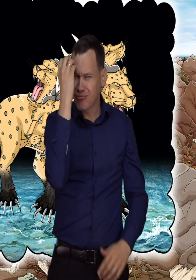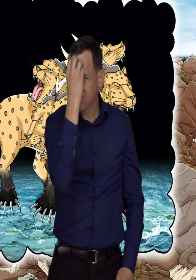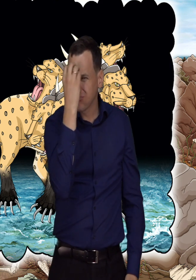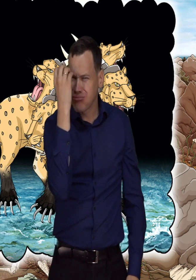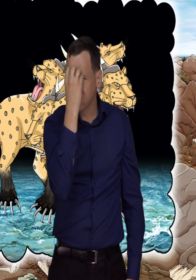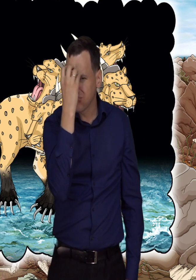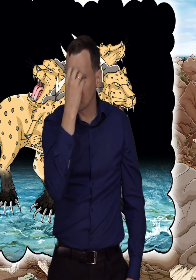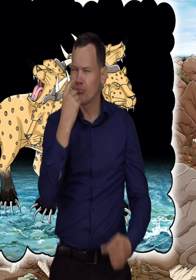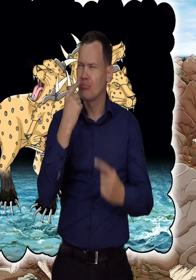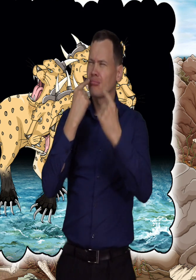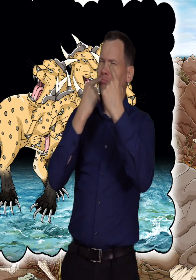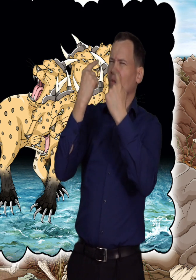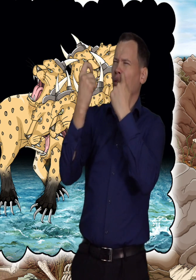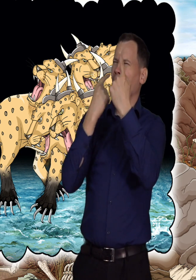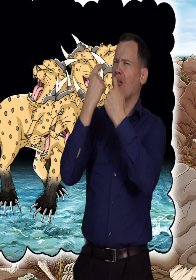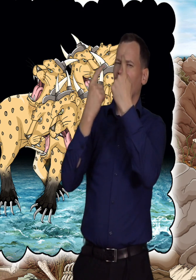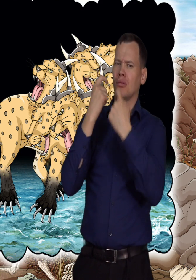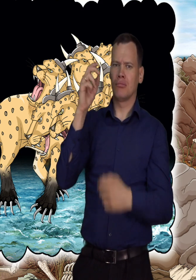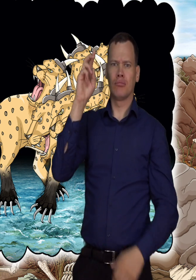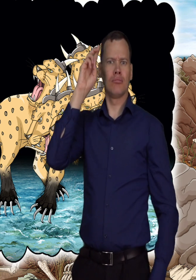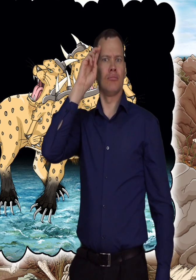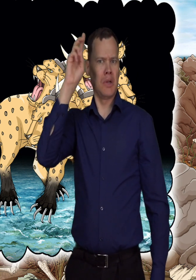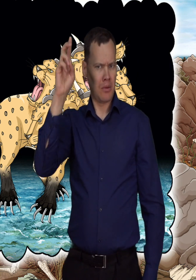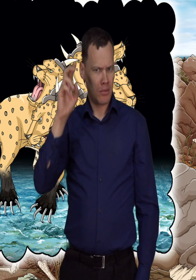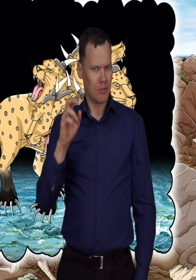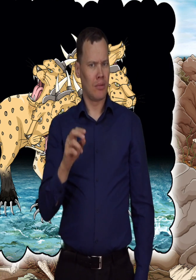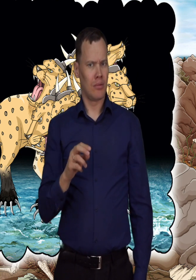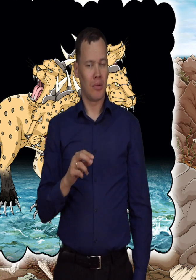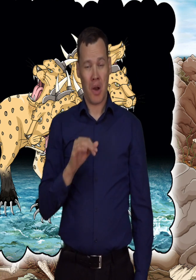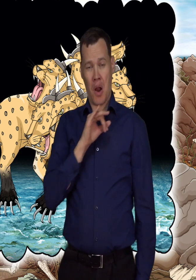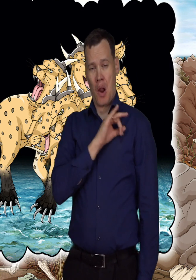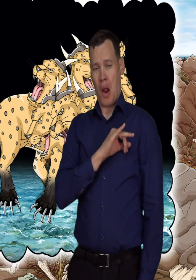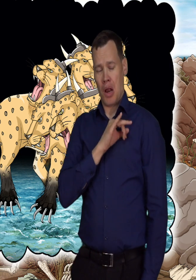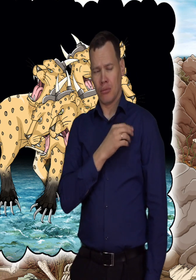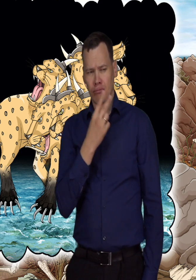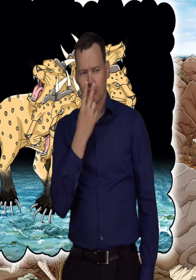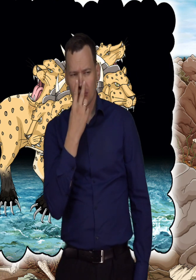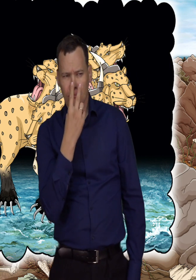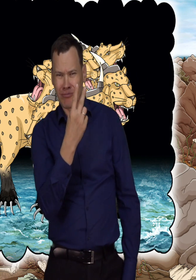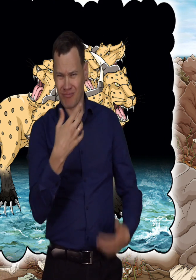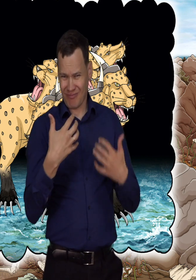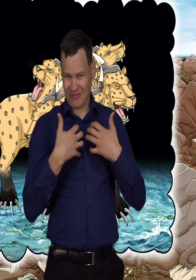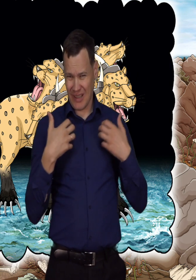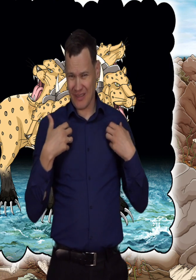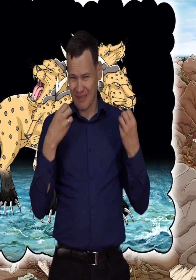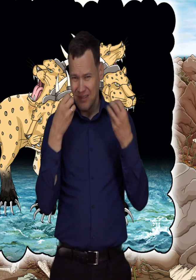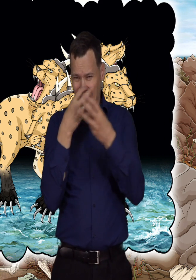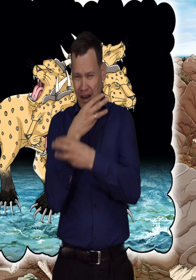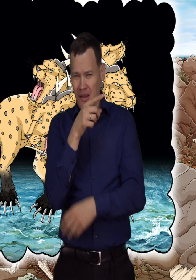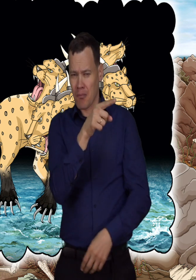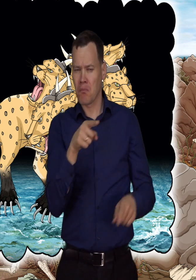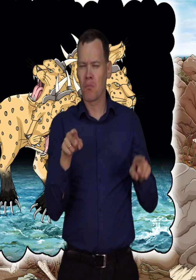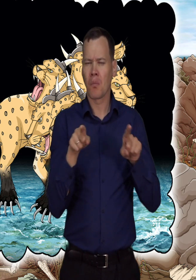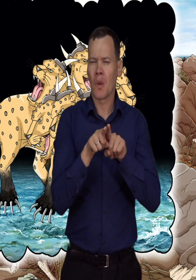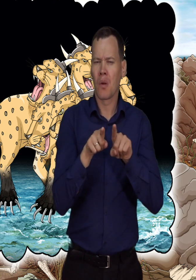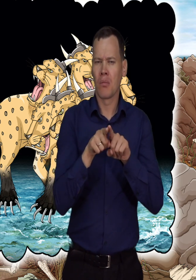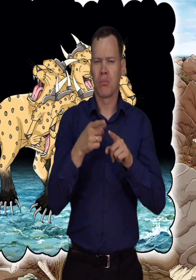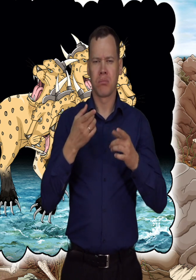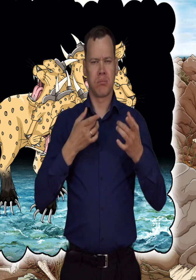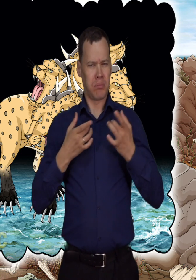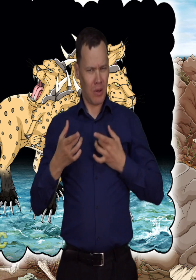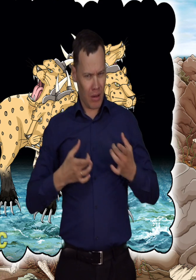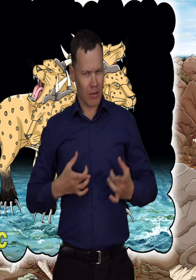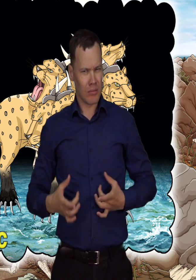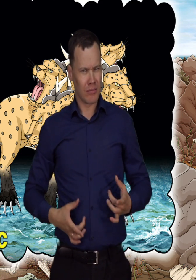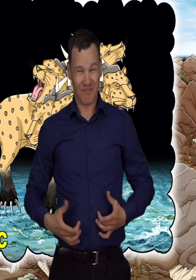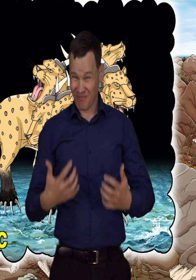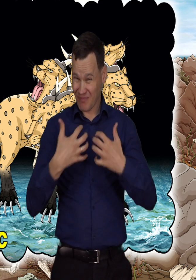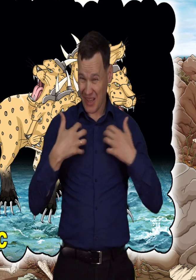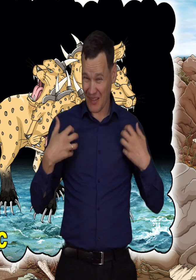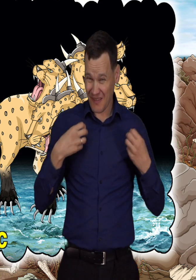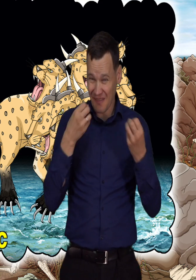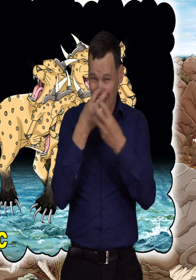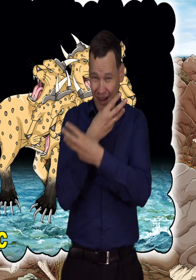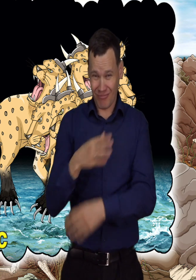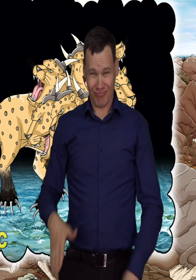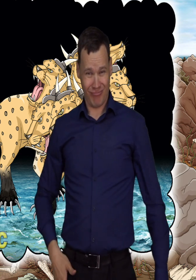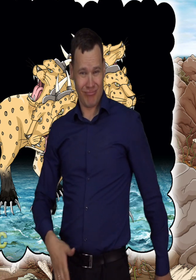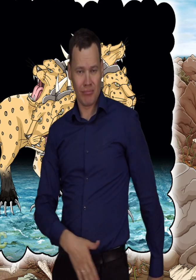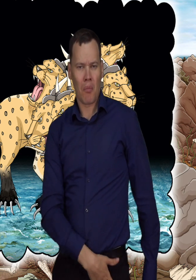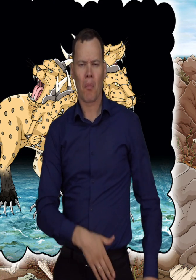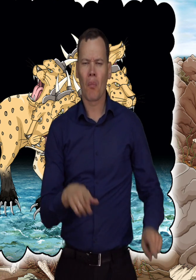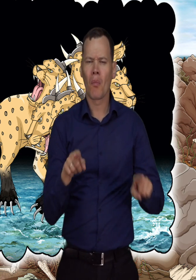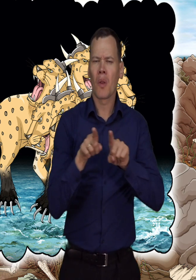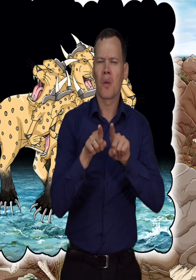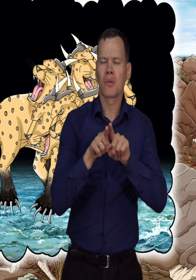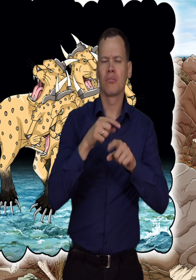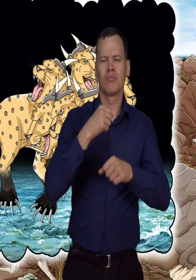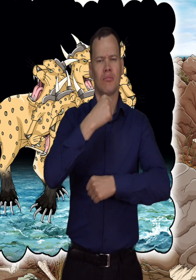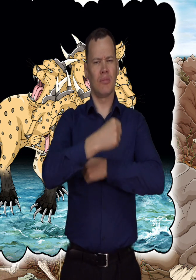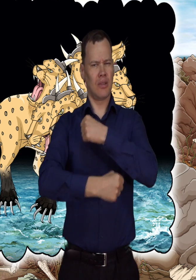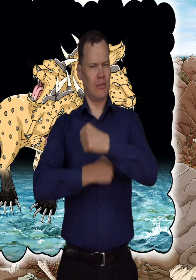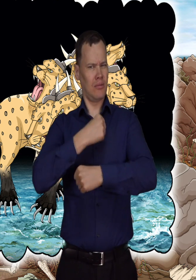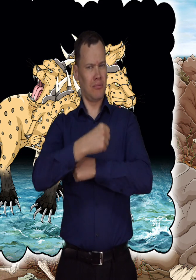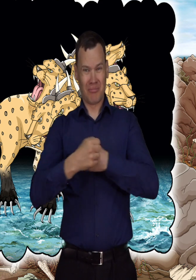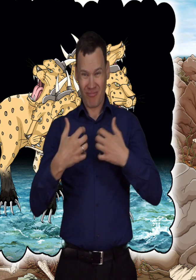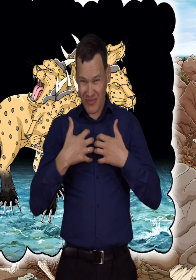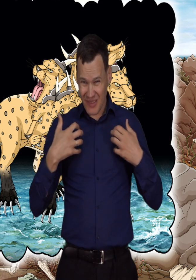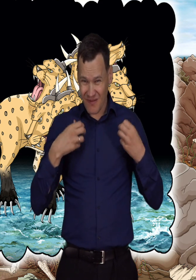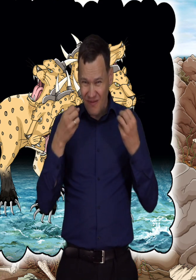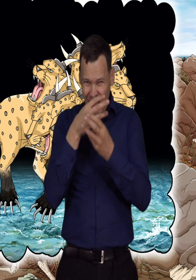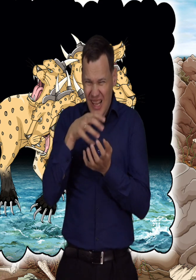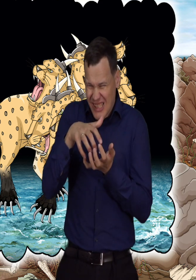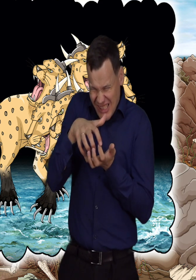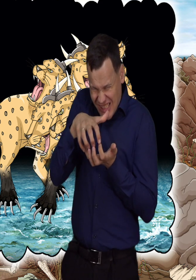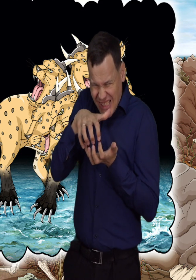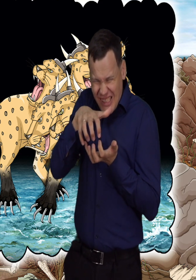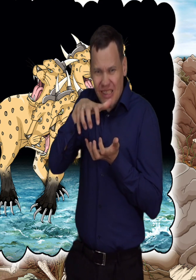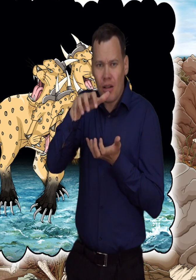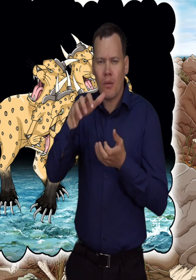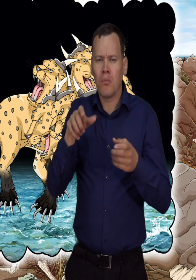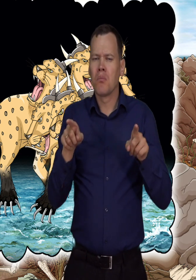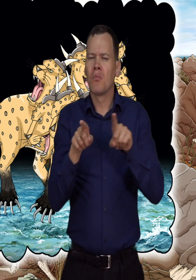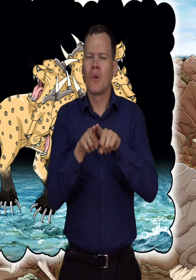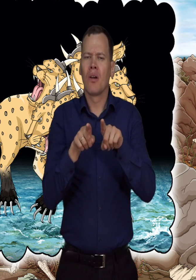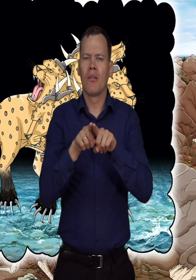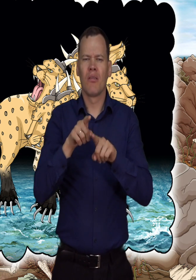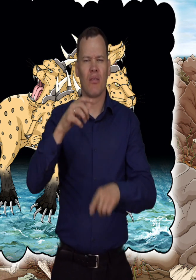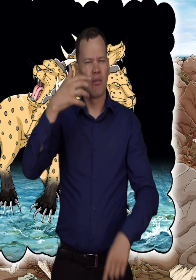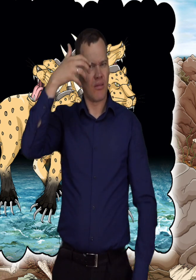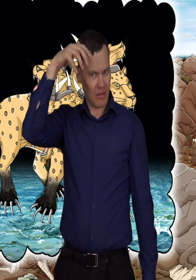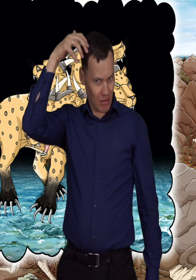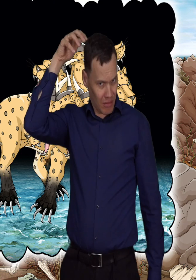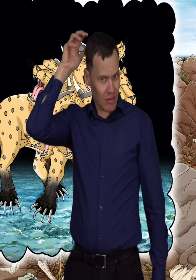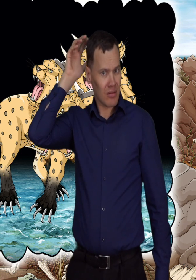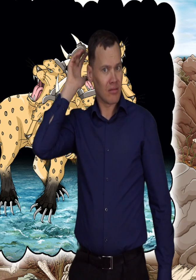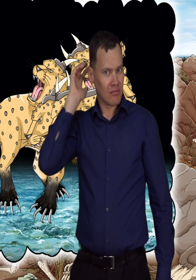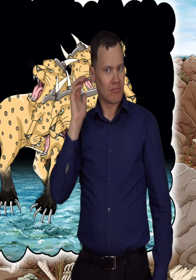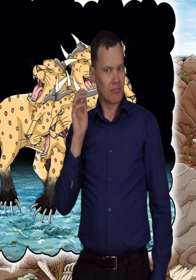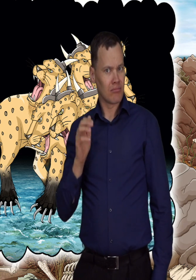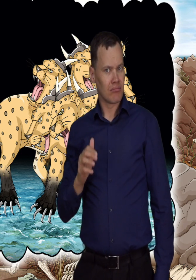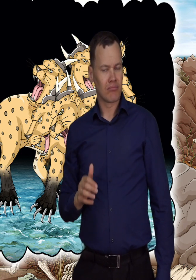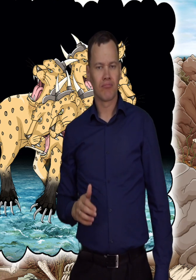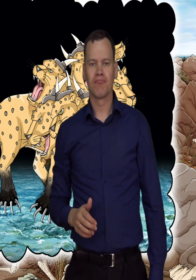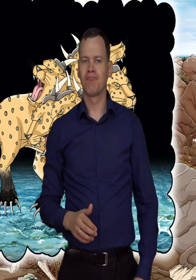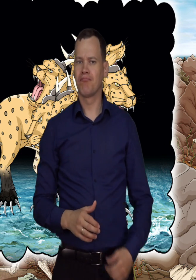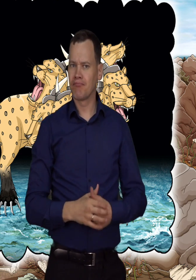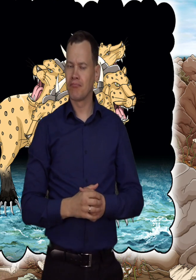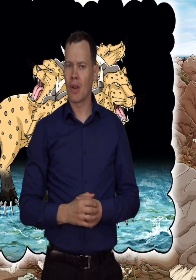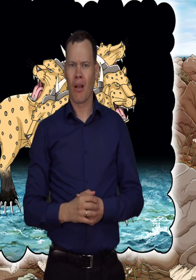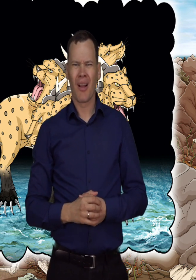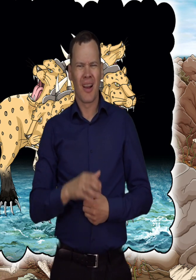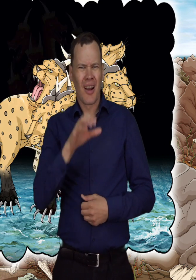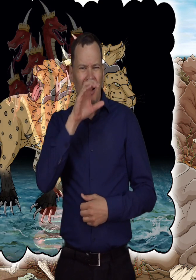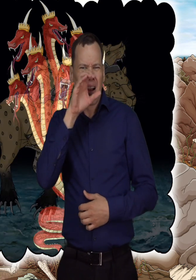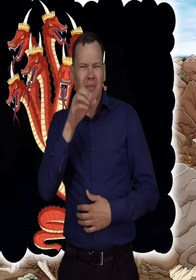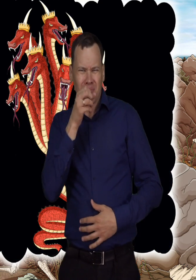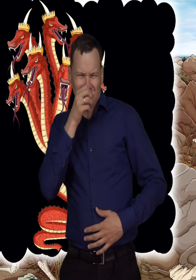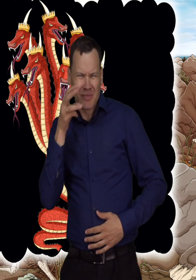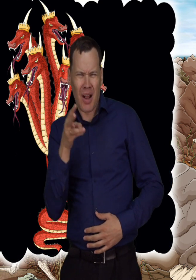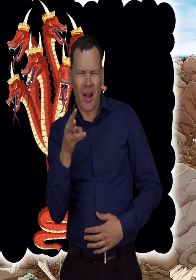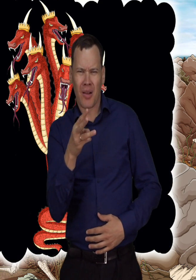The beast I saw was like a leopard, with the feet of a bear and the mouth of a lion.